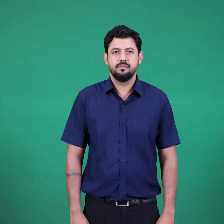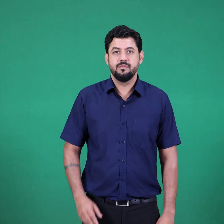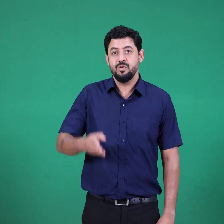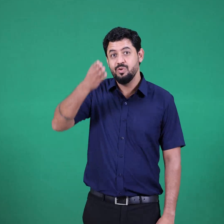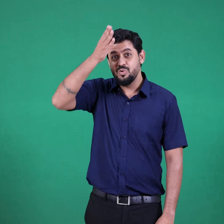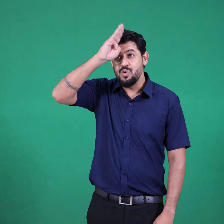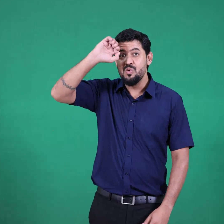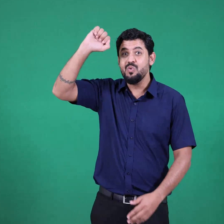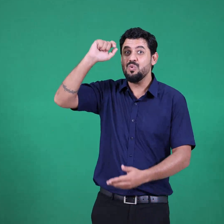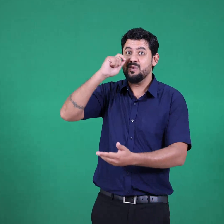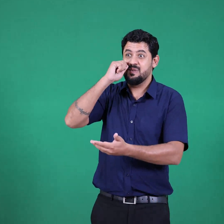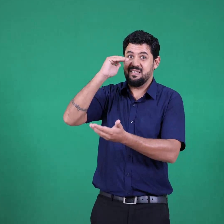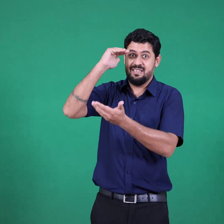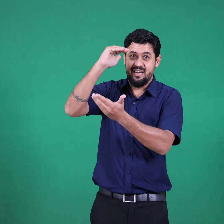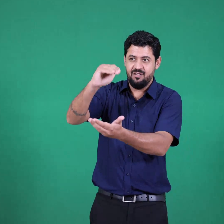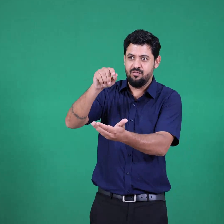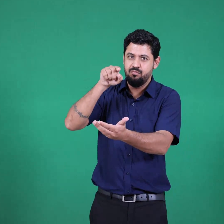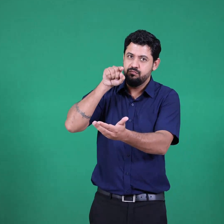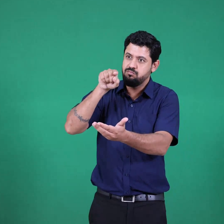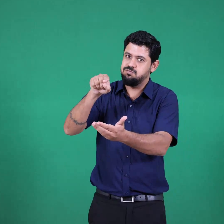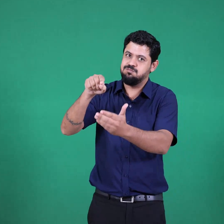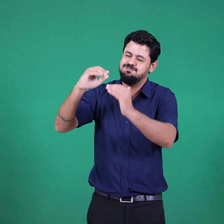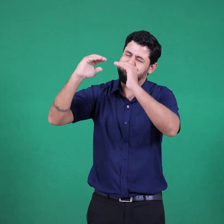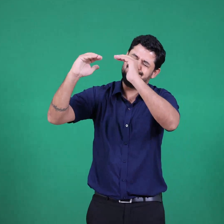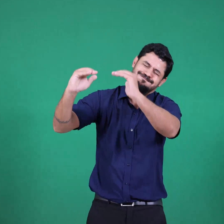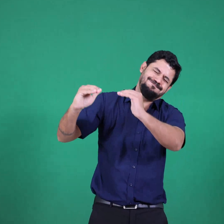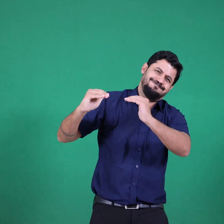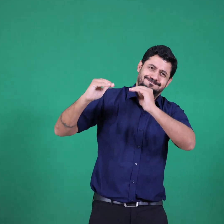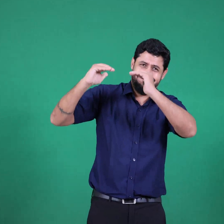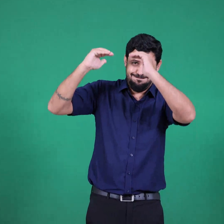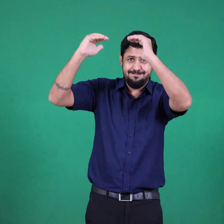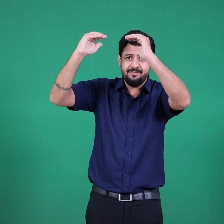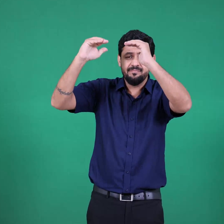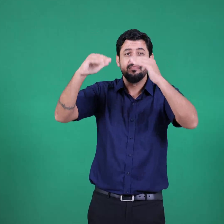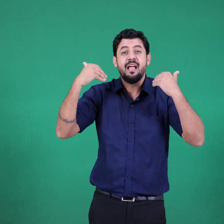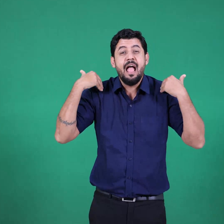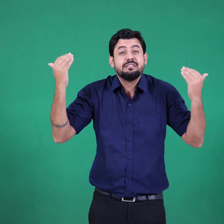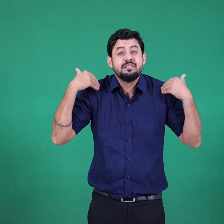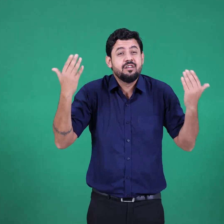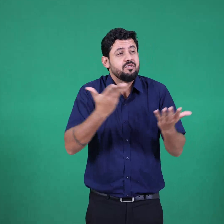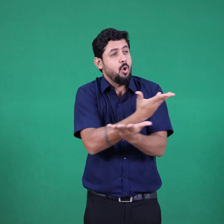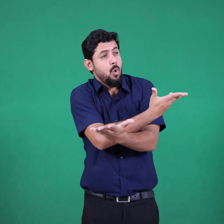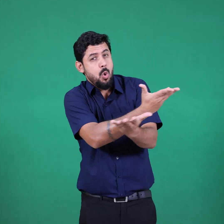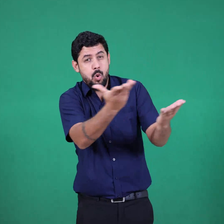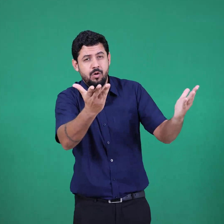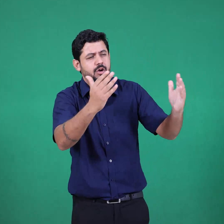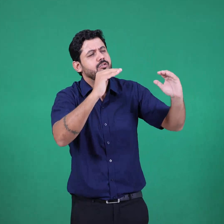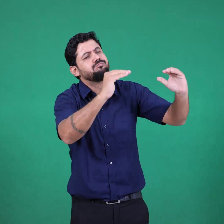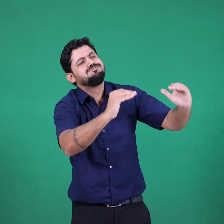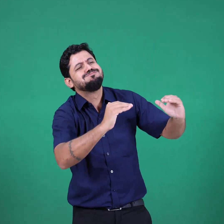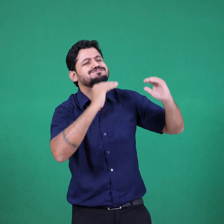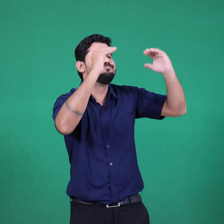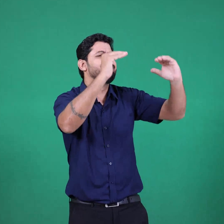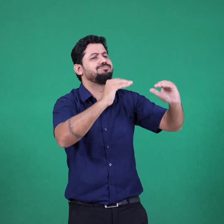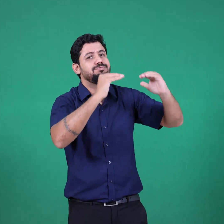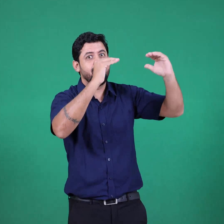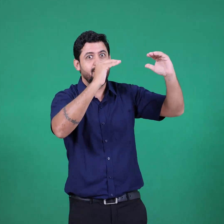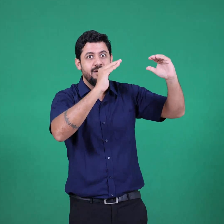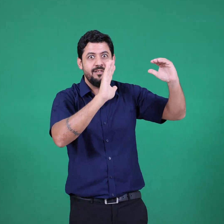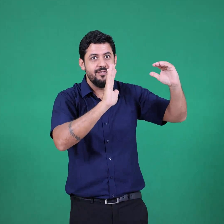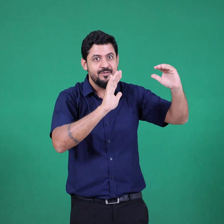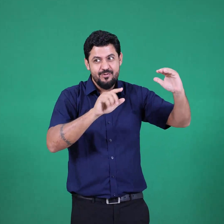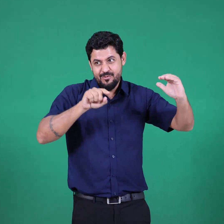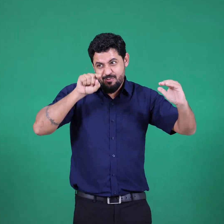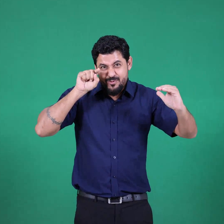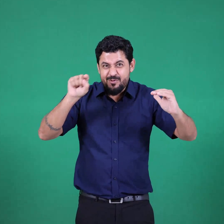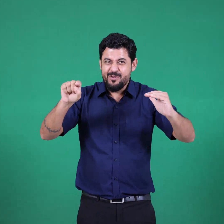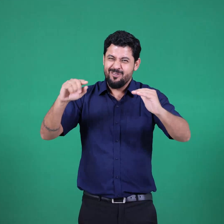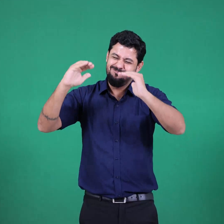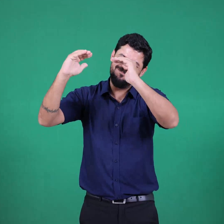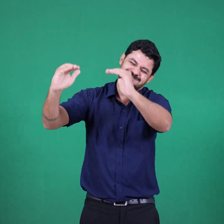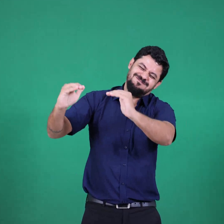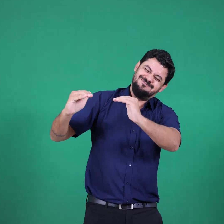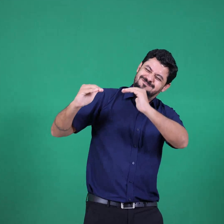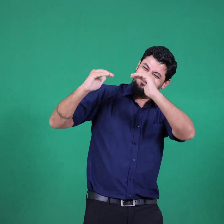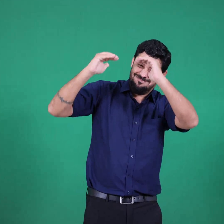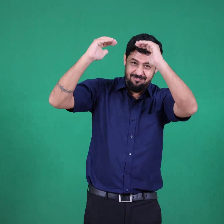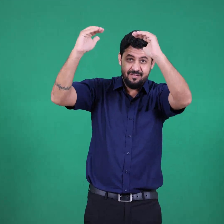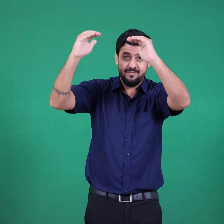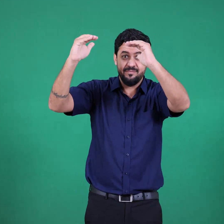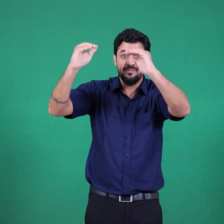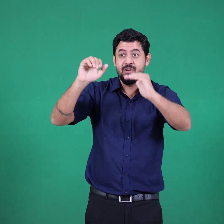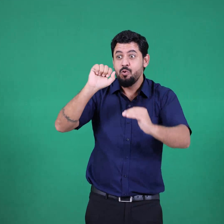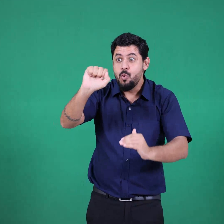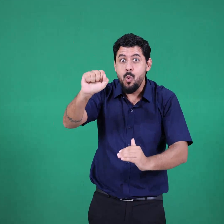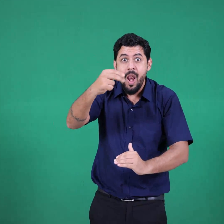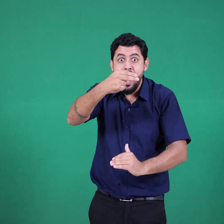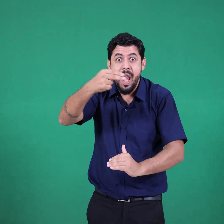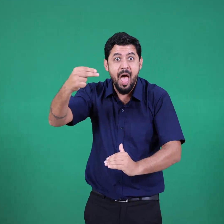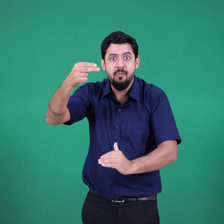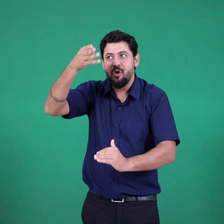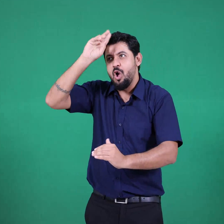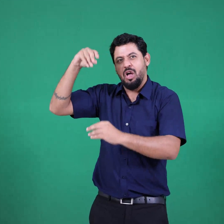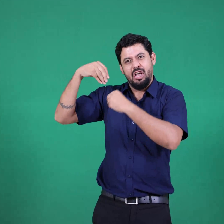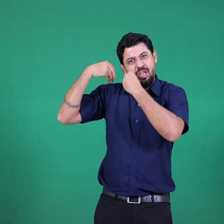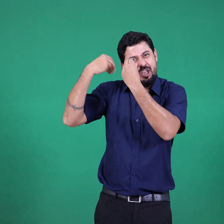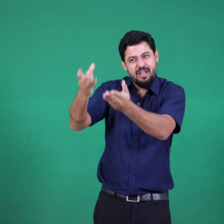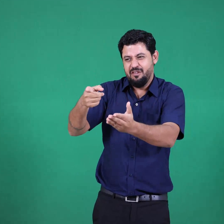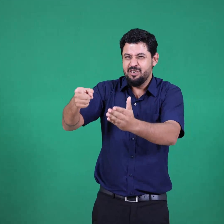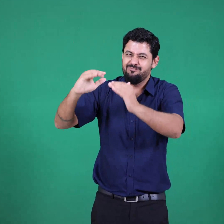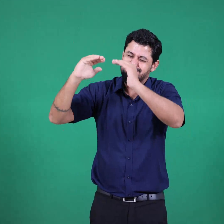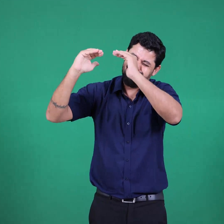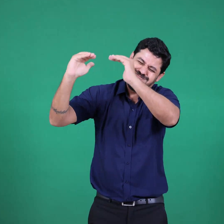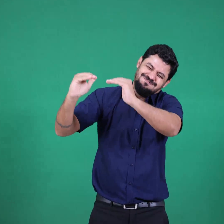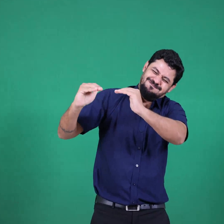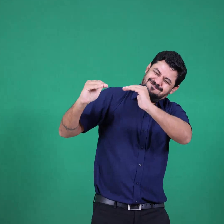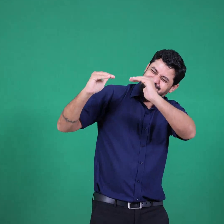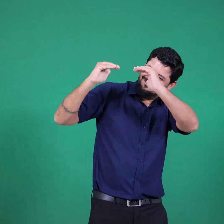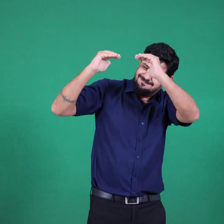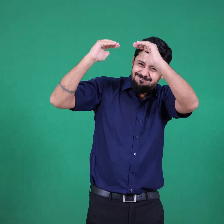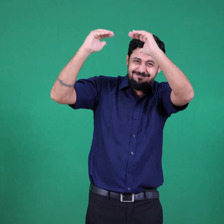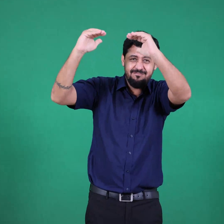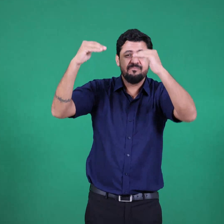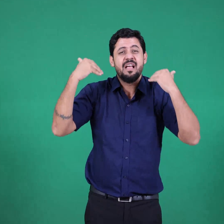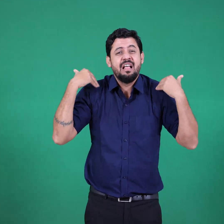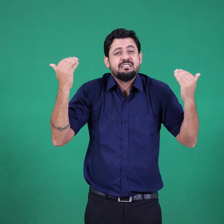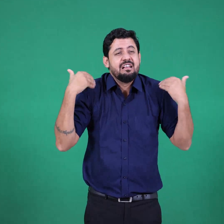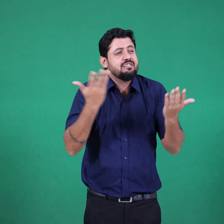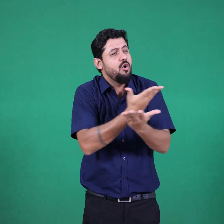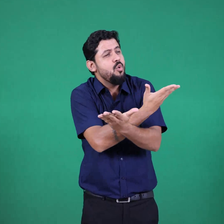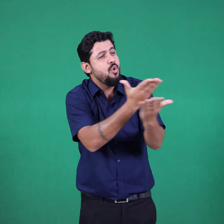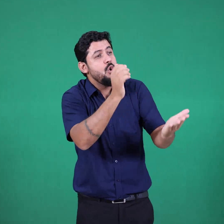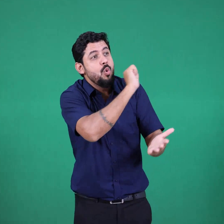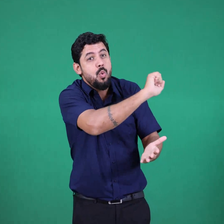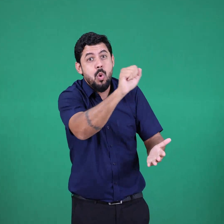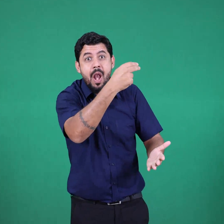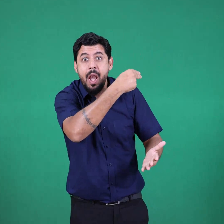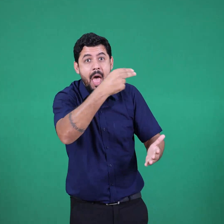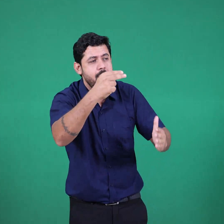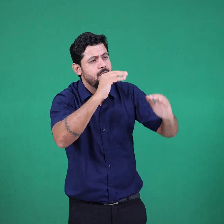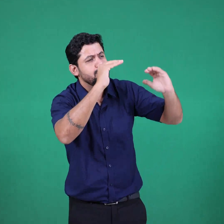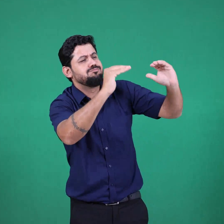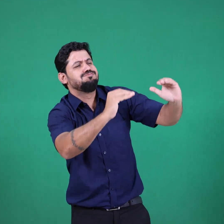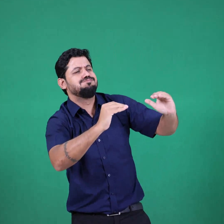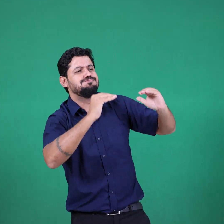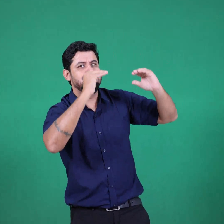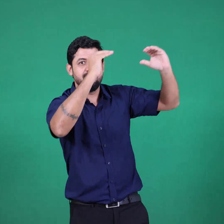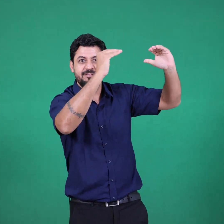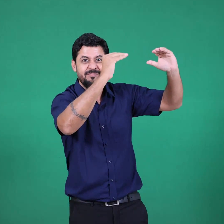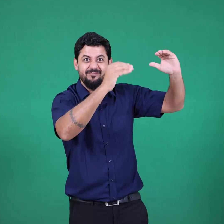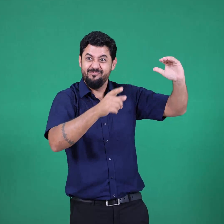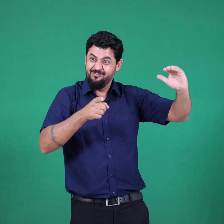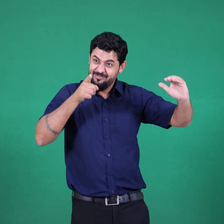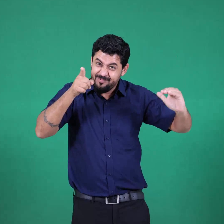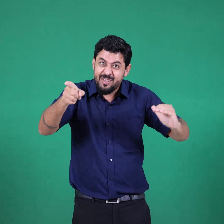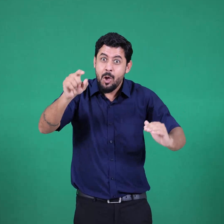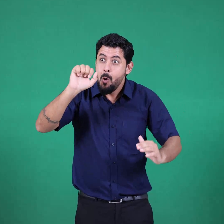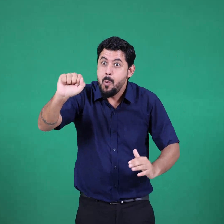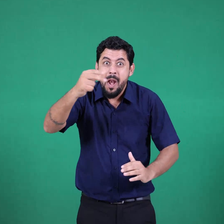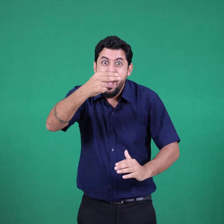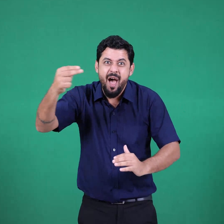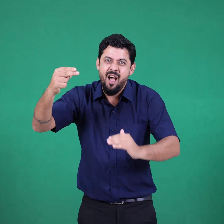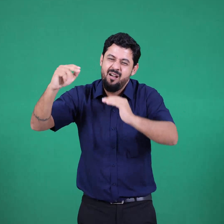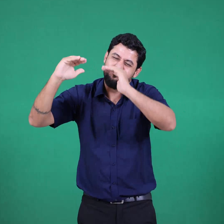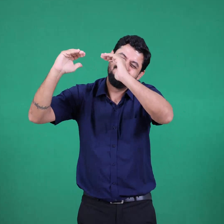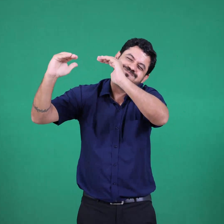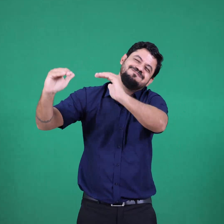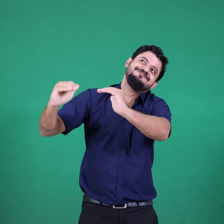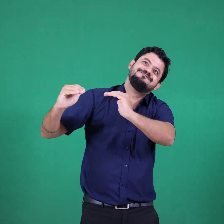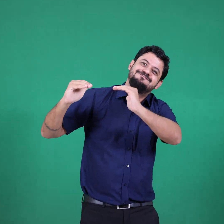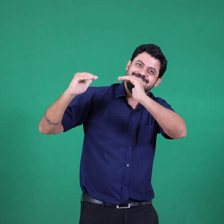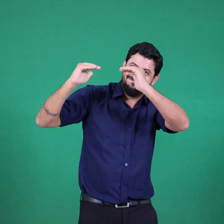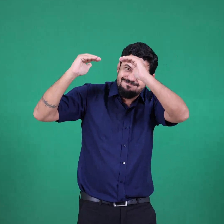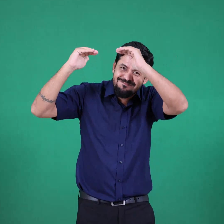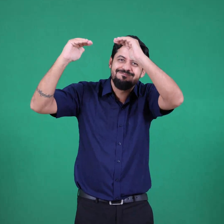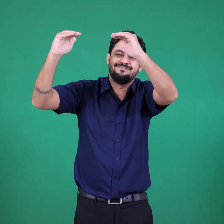So He became as far superior to the angels as the name He has inherited is excellent beyond theirs.